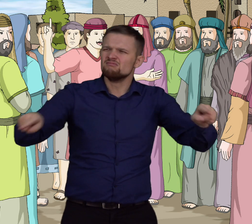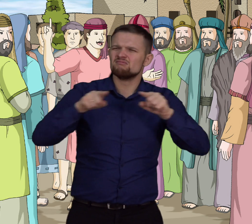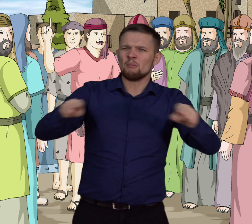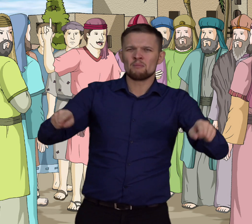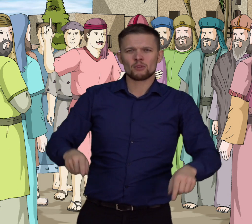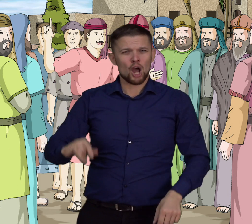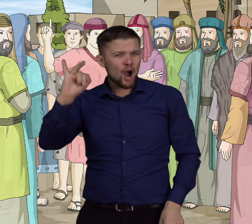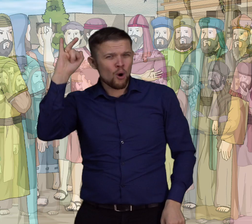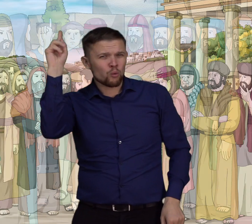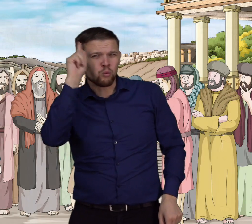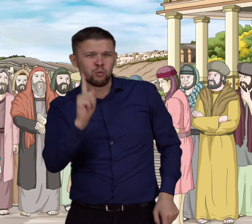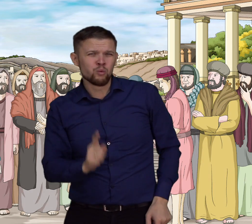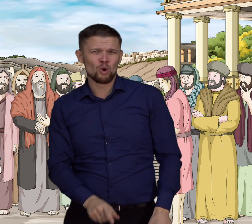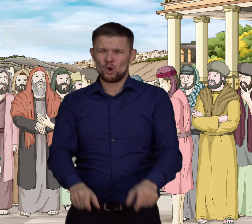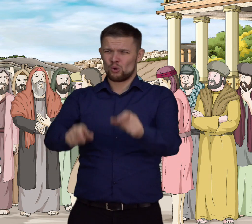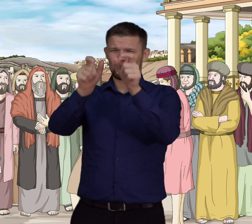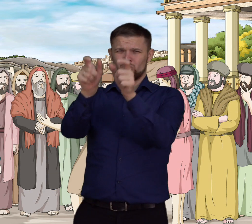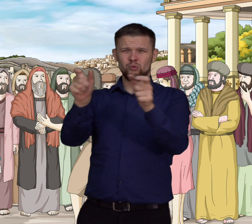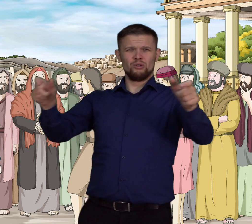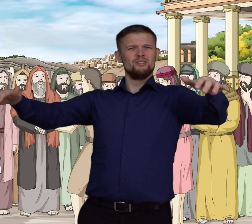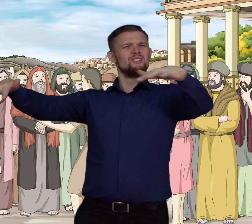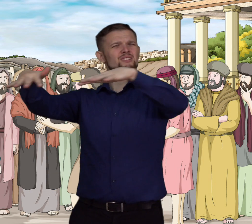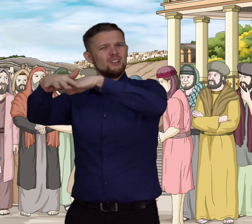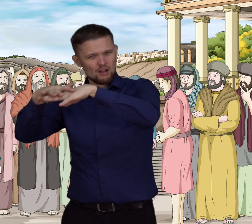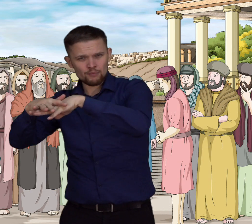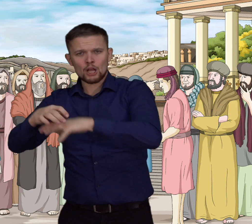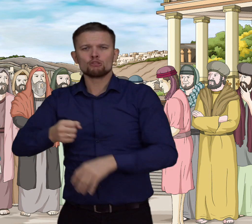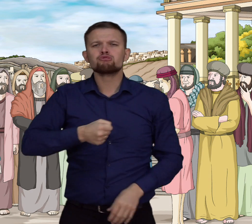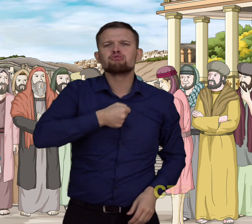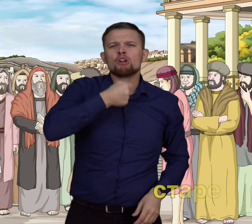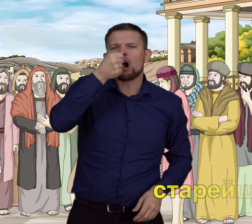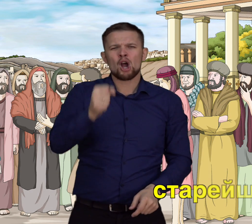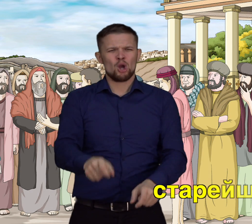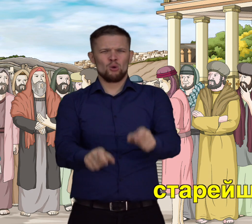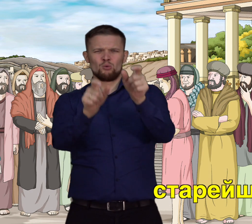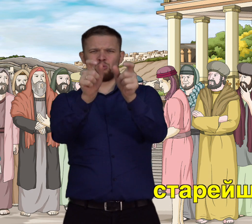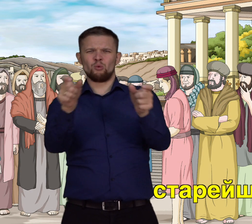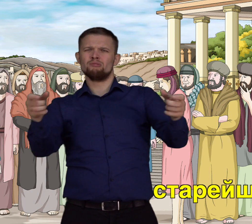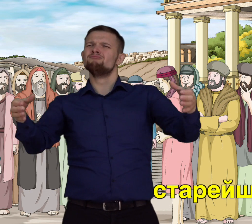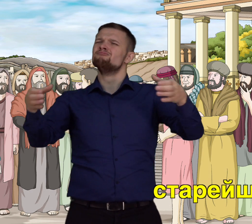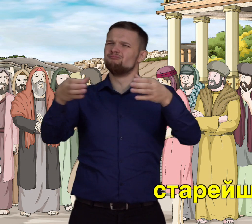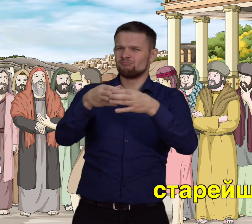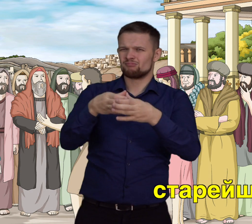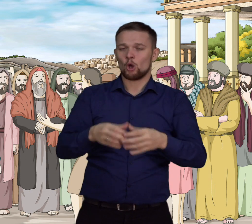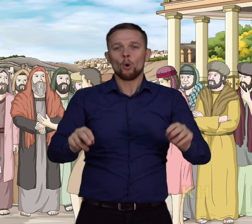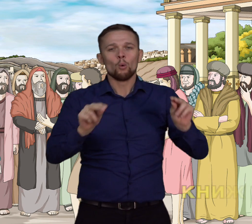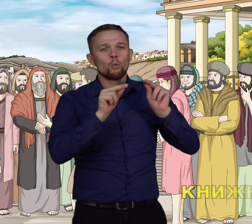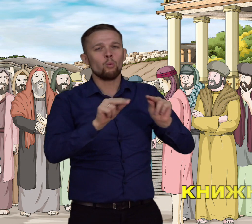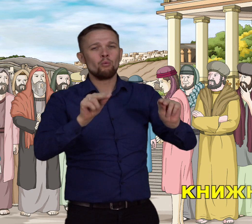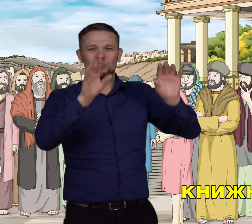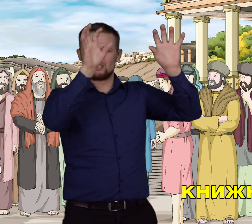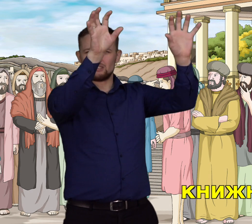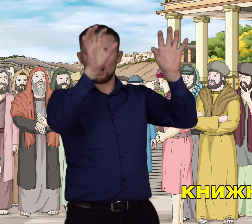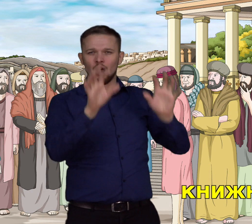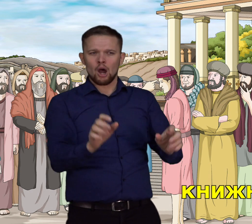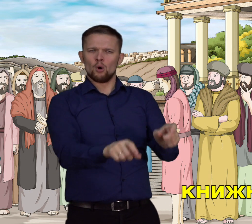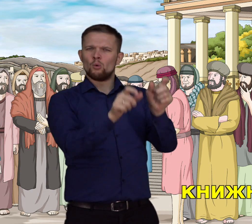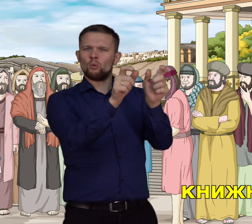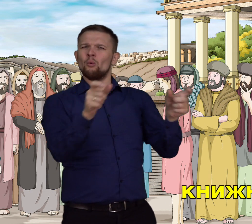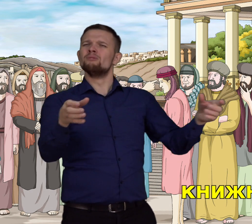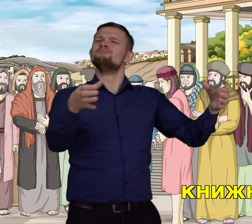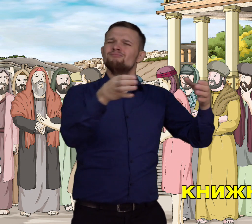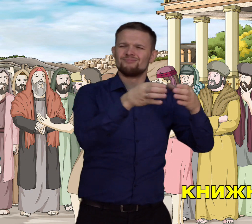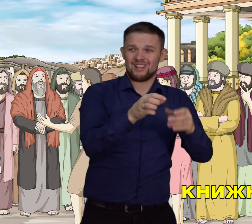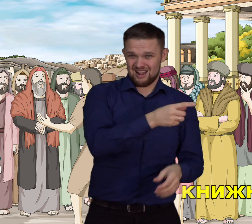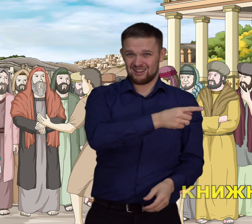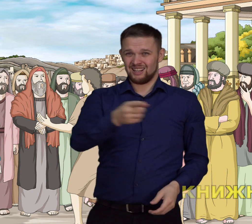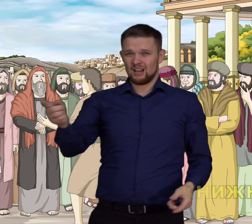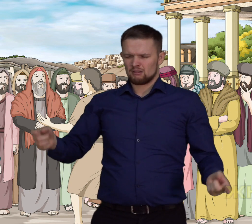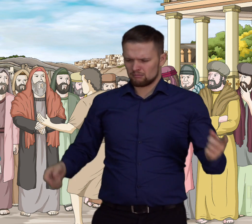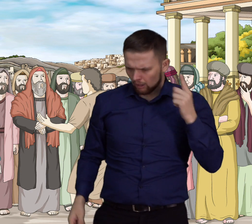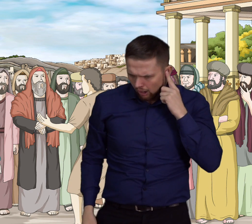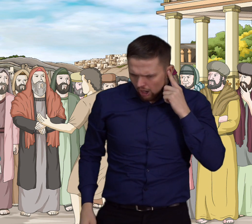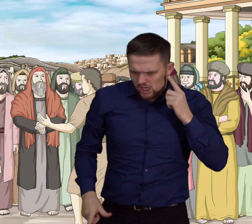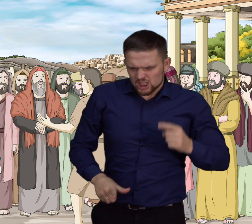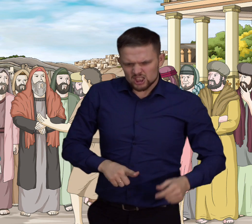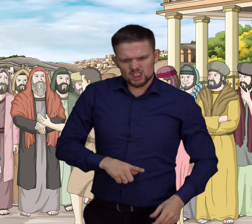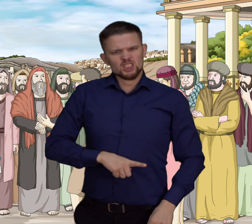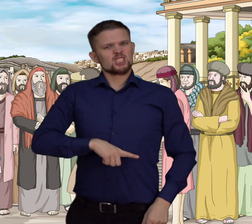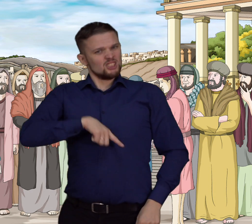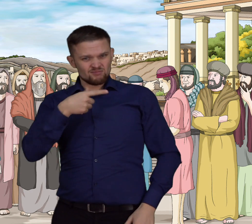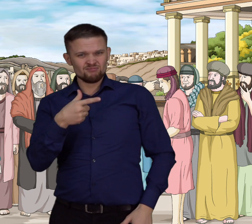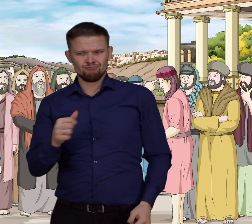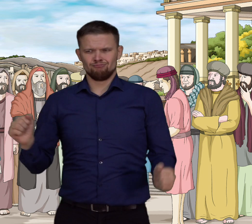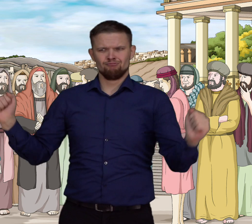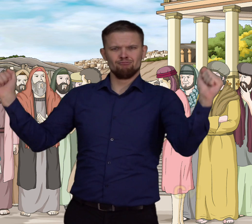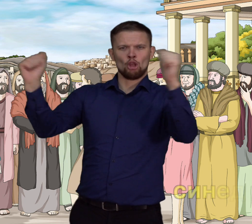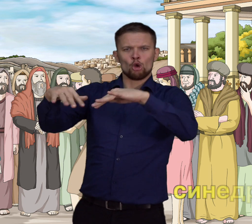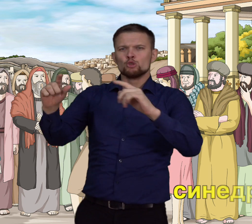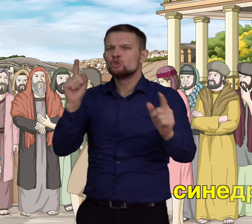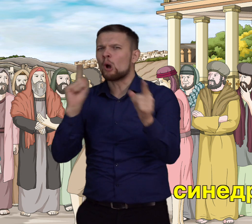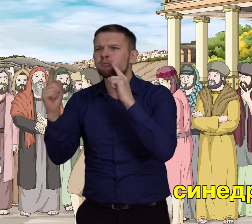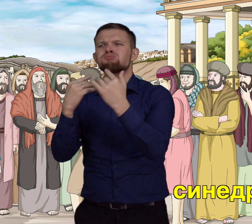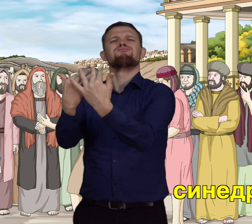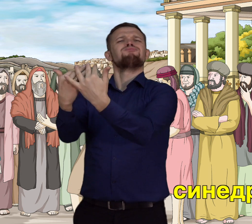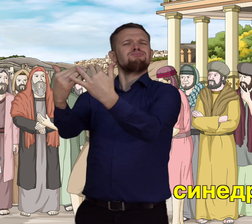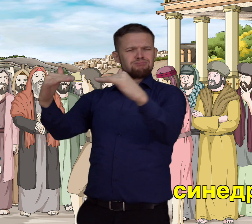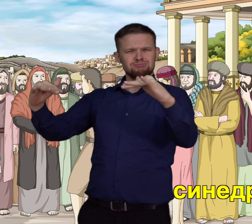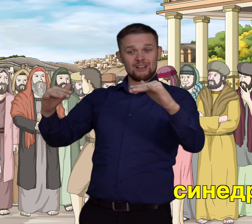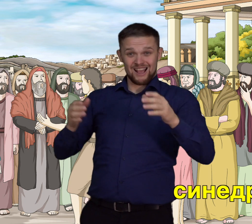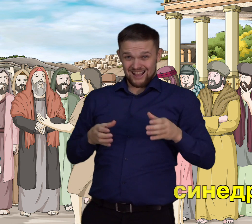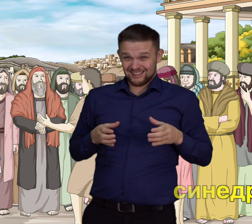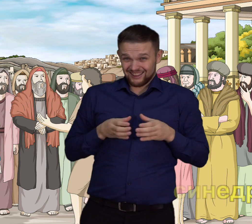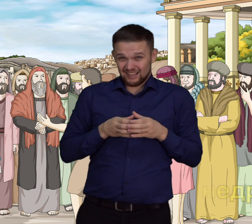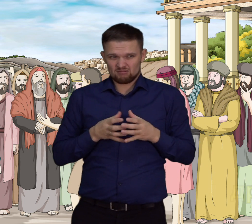So they stirred up the people, elders, and scribes and confronted Stephen.